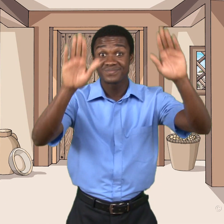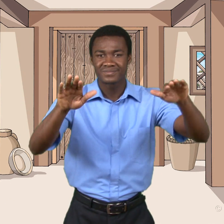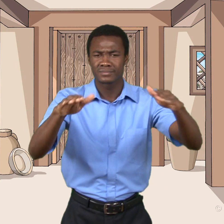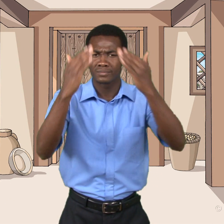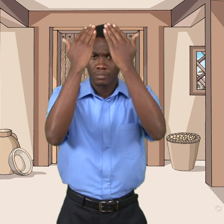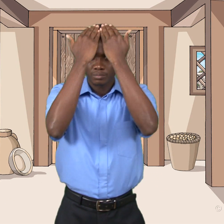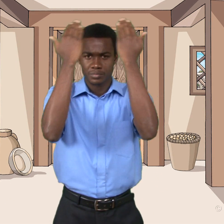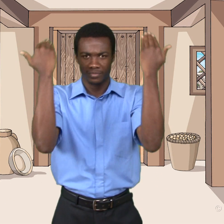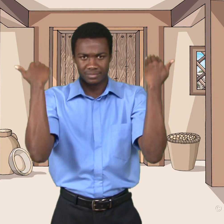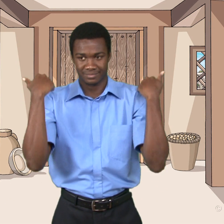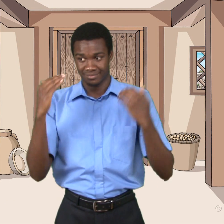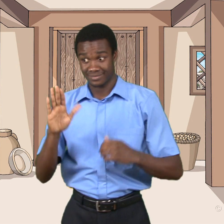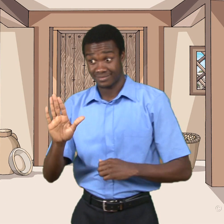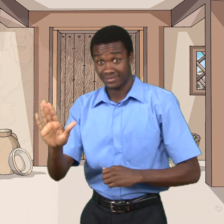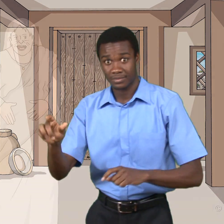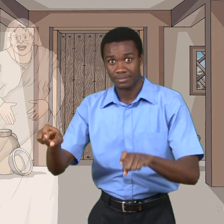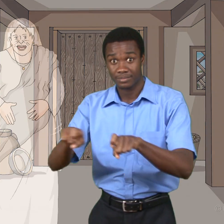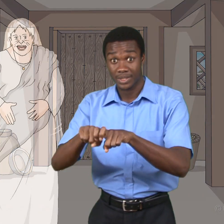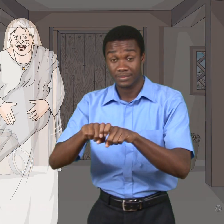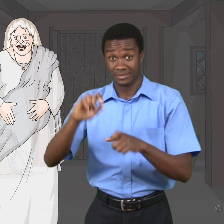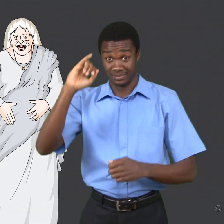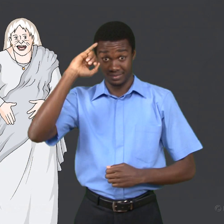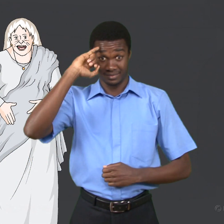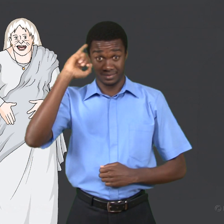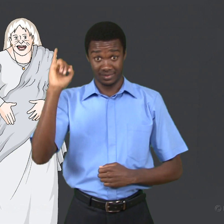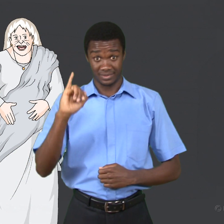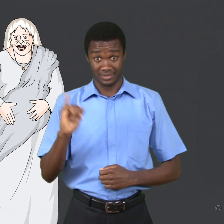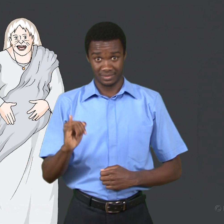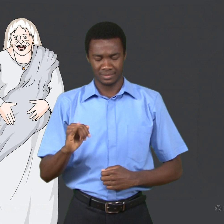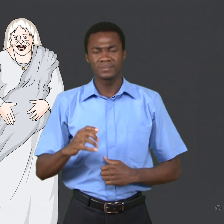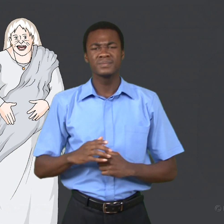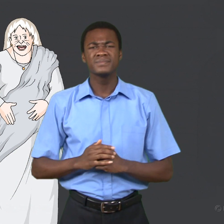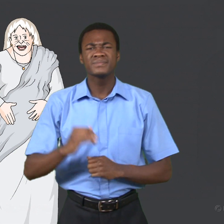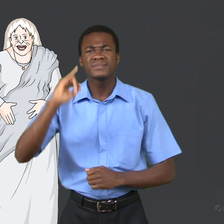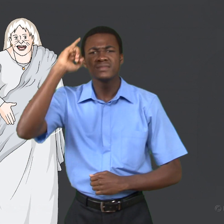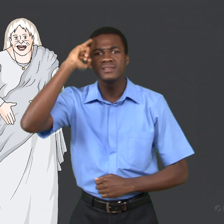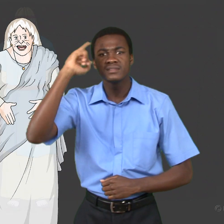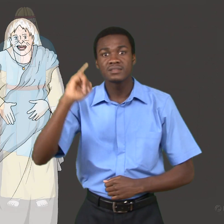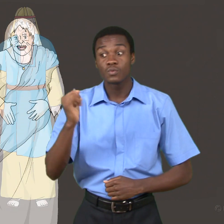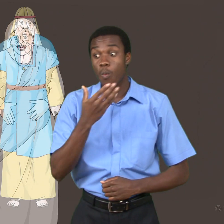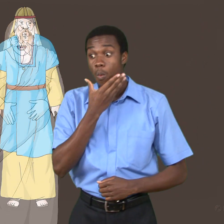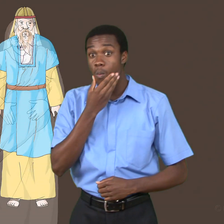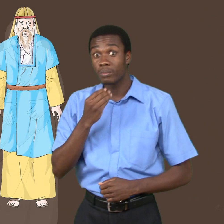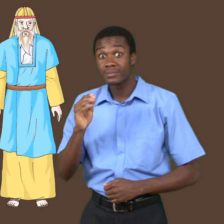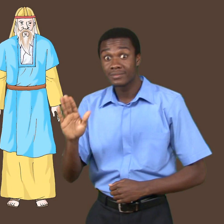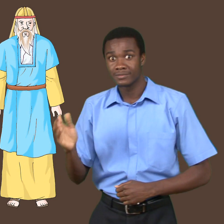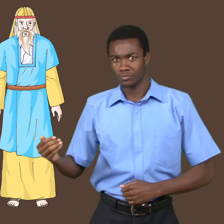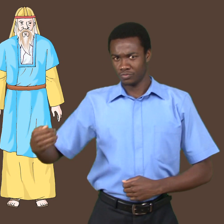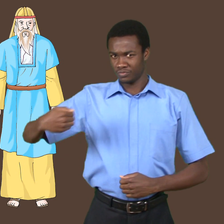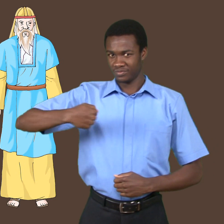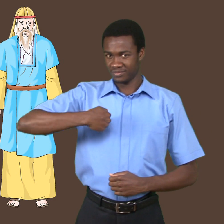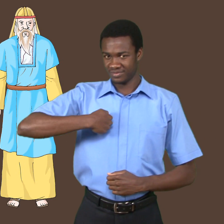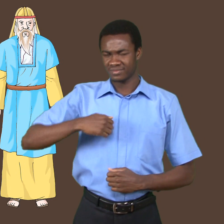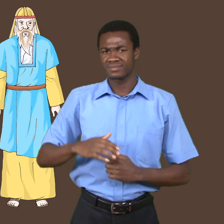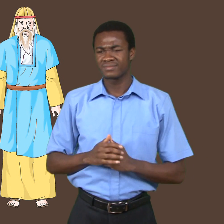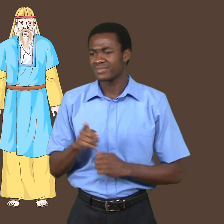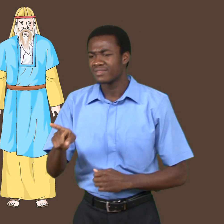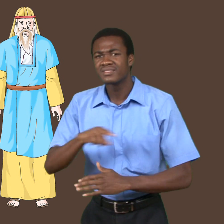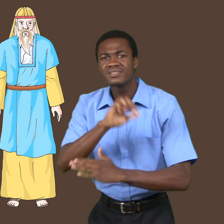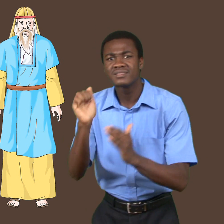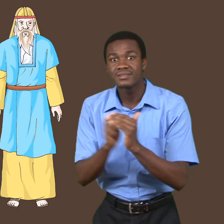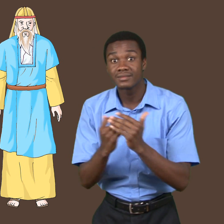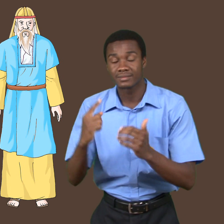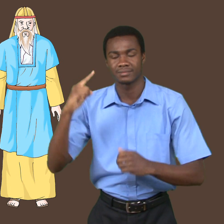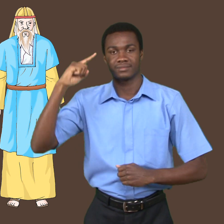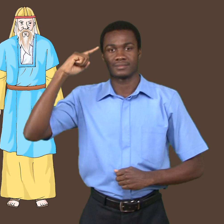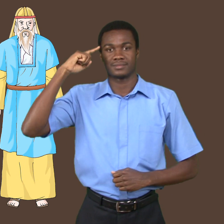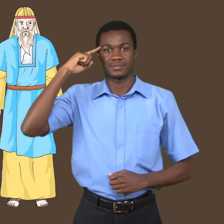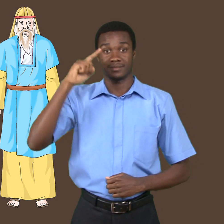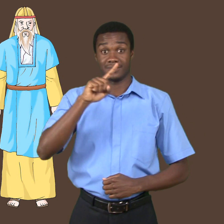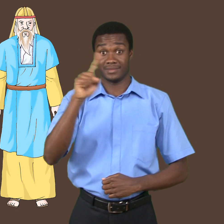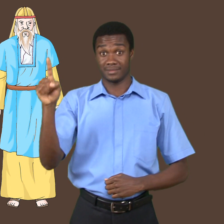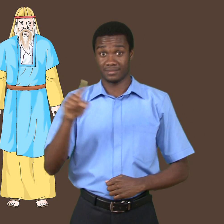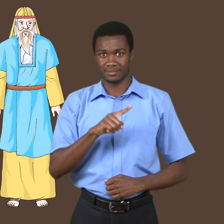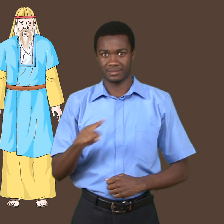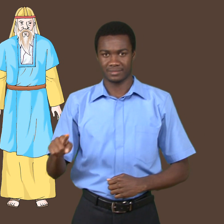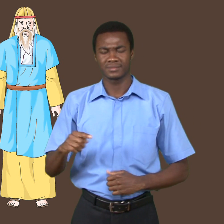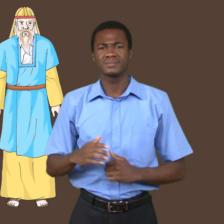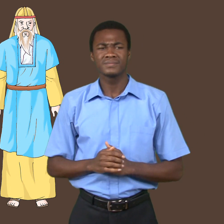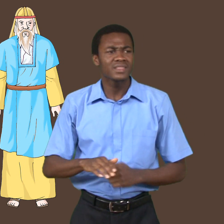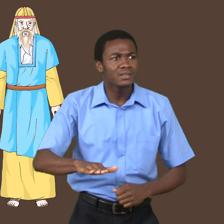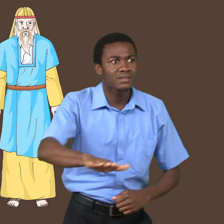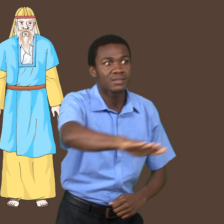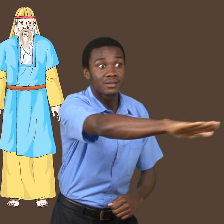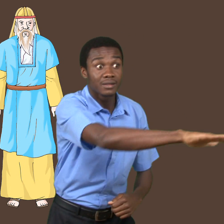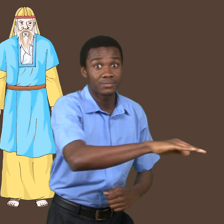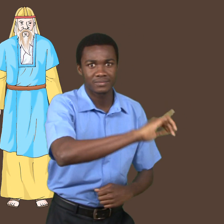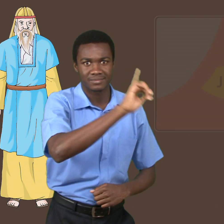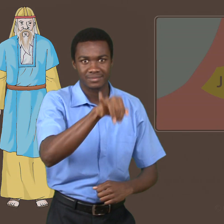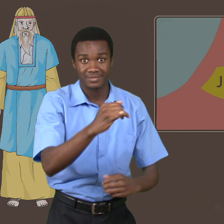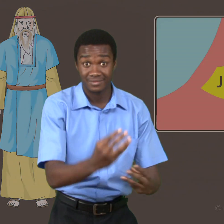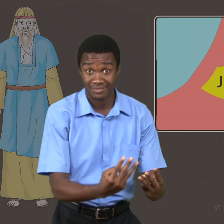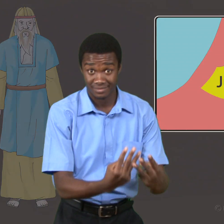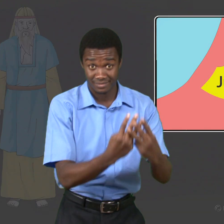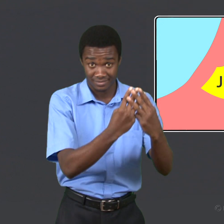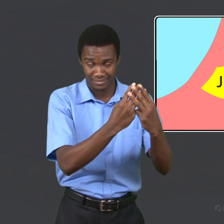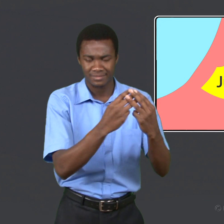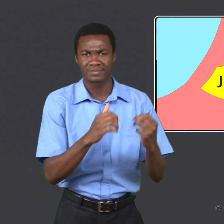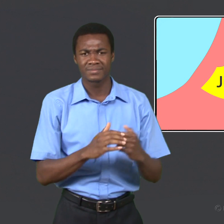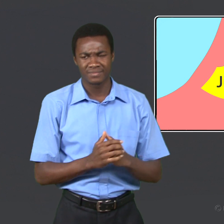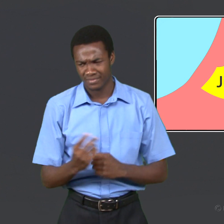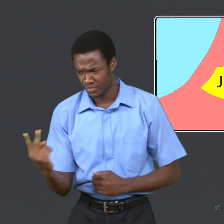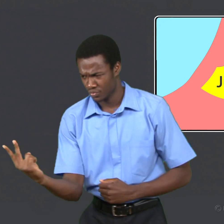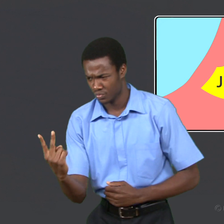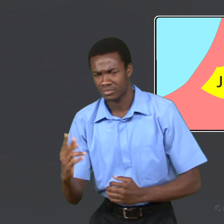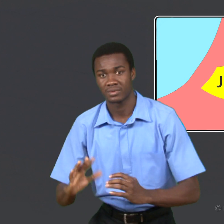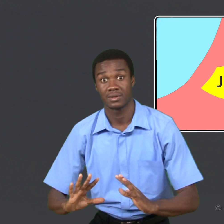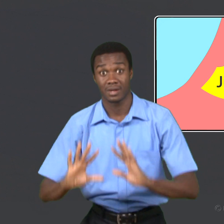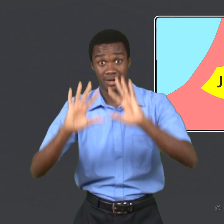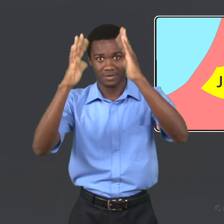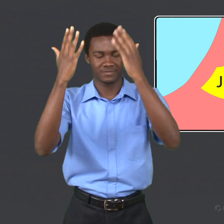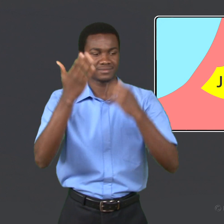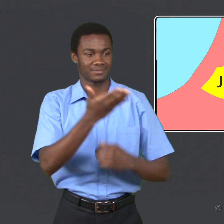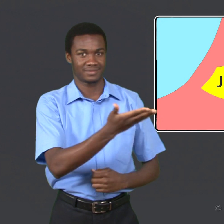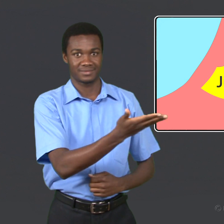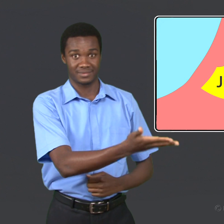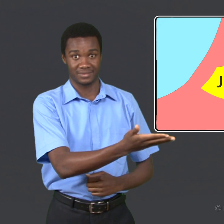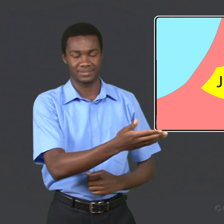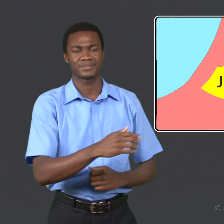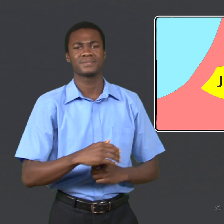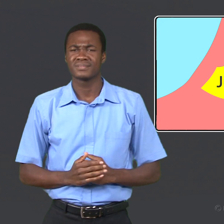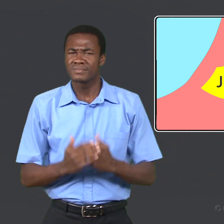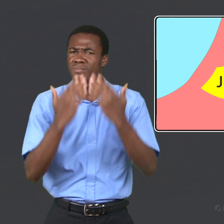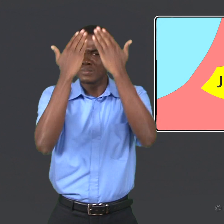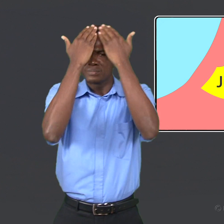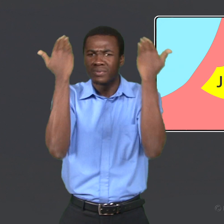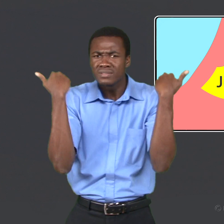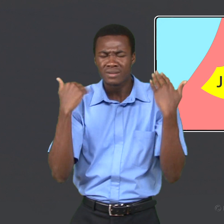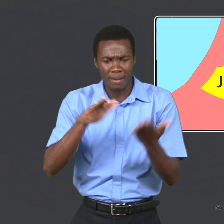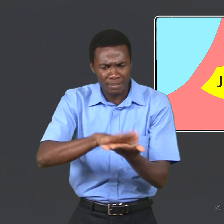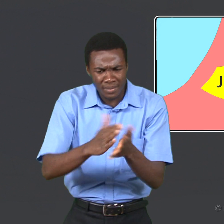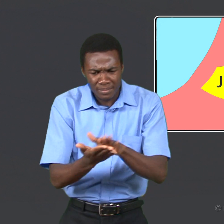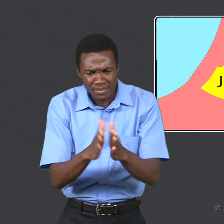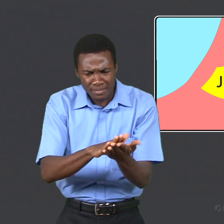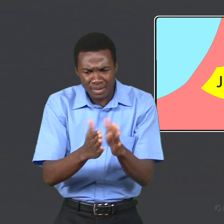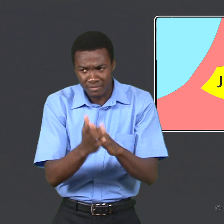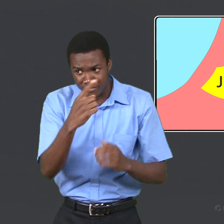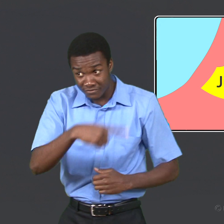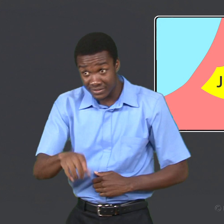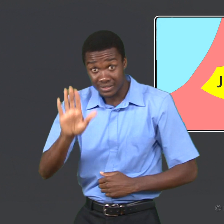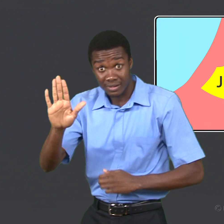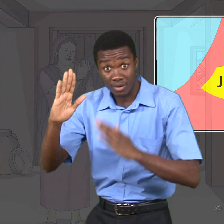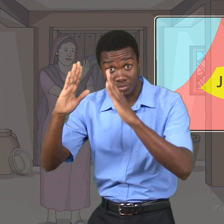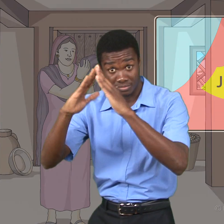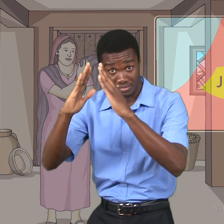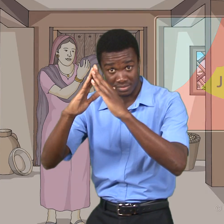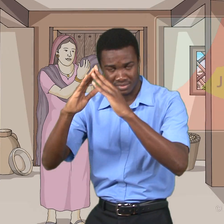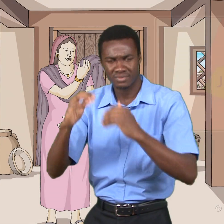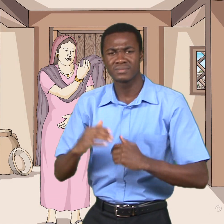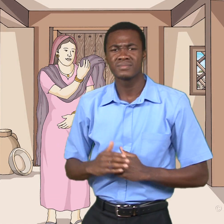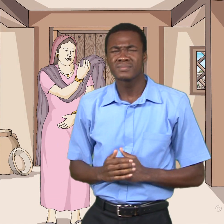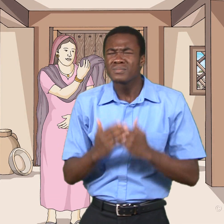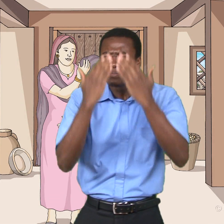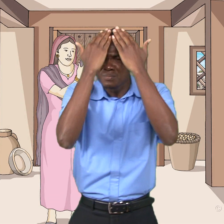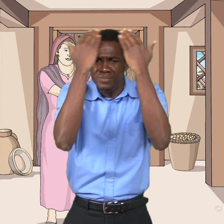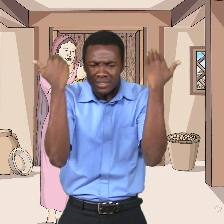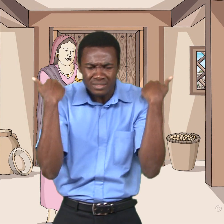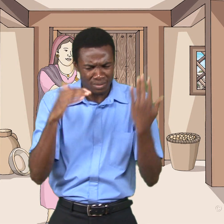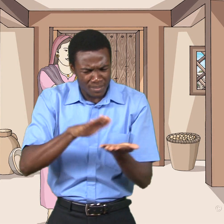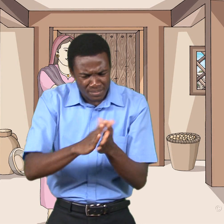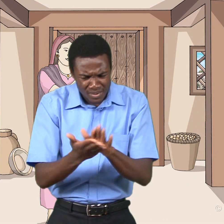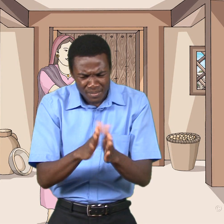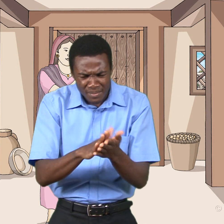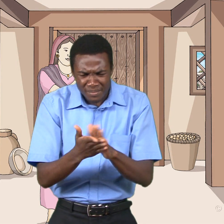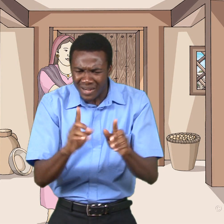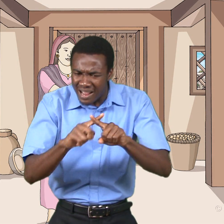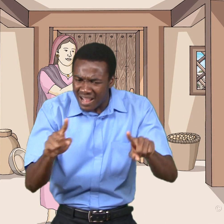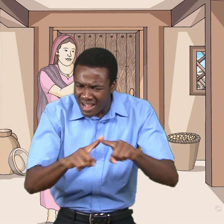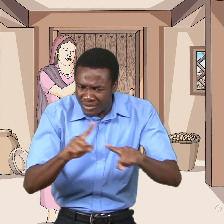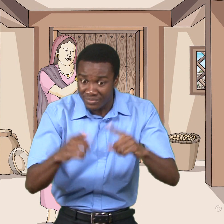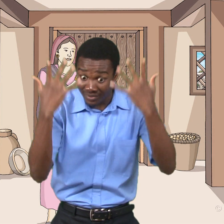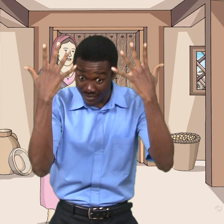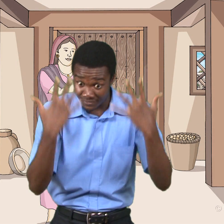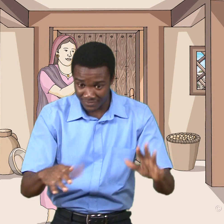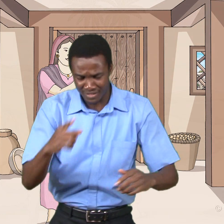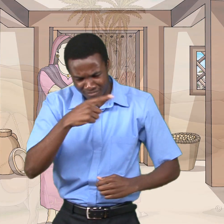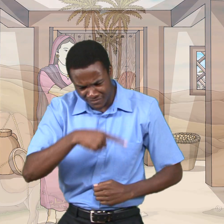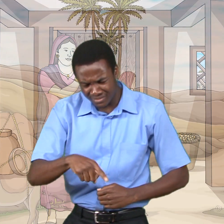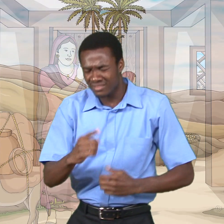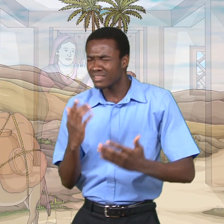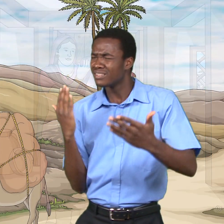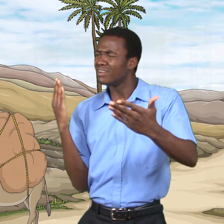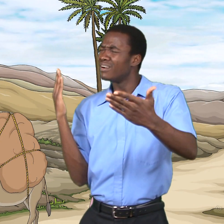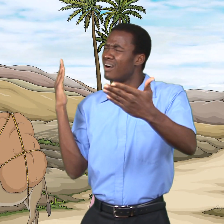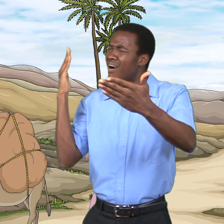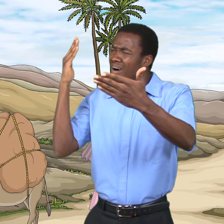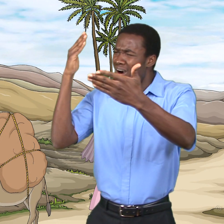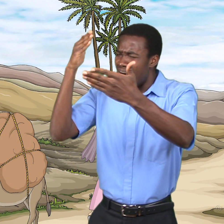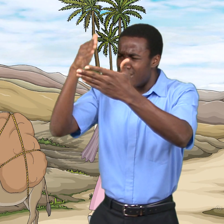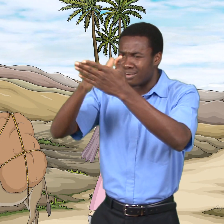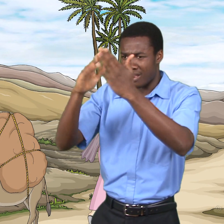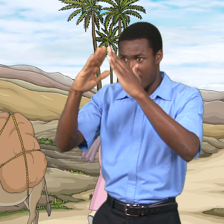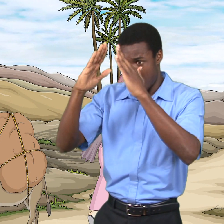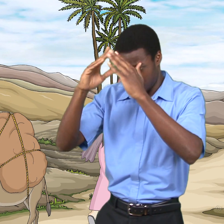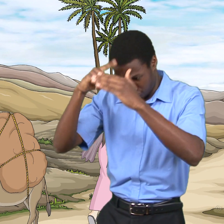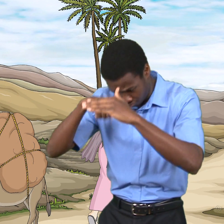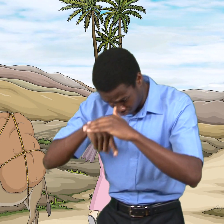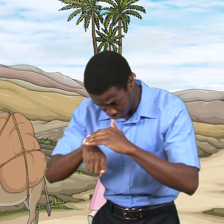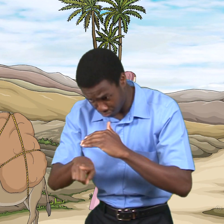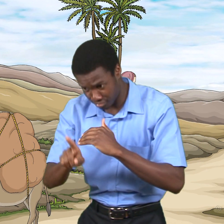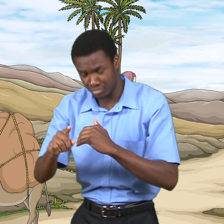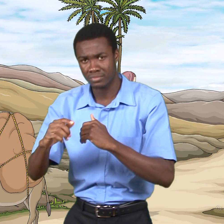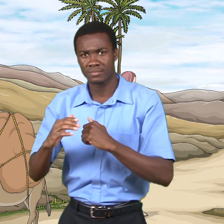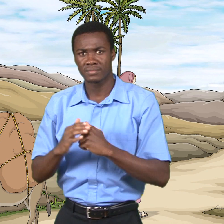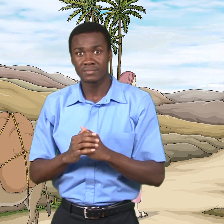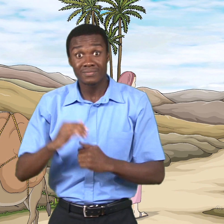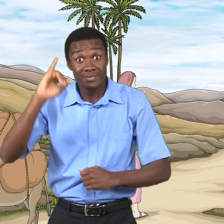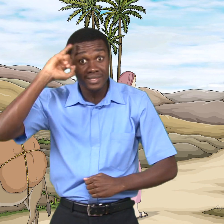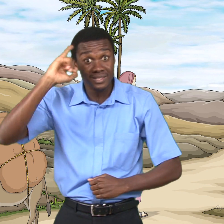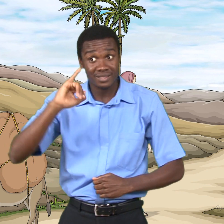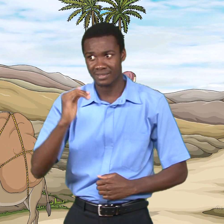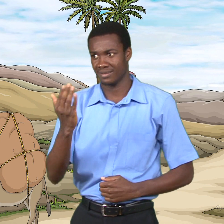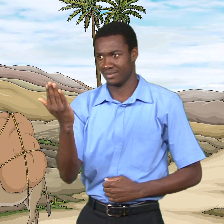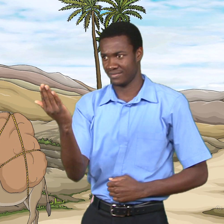In those days Mary got ready and hurried to a town in the hill country of Judah, where she entered the home of Zechariah and greeted Elizabeth.